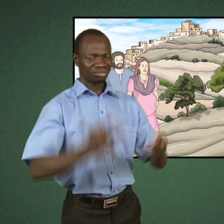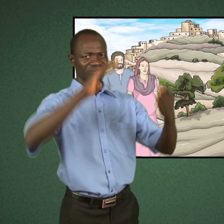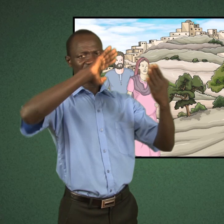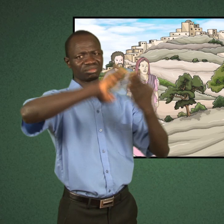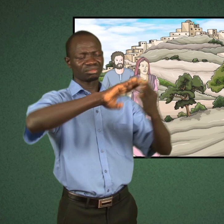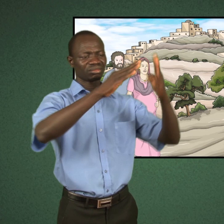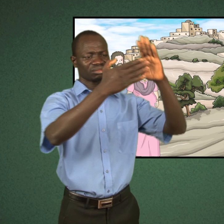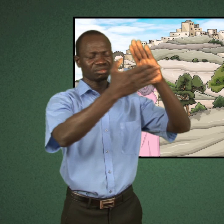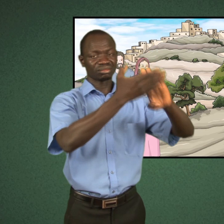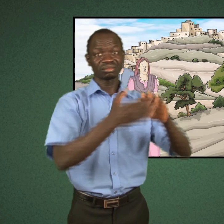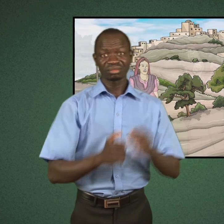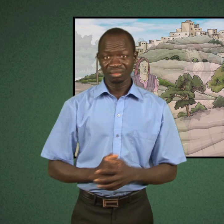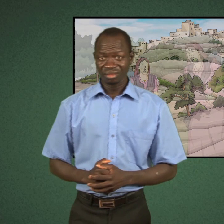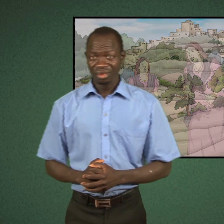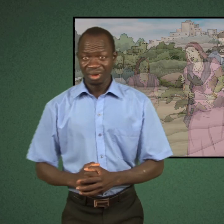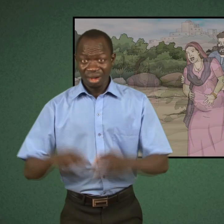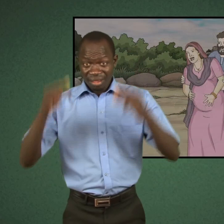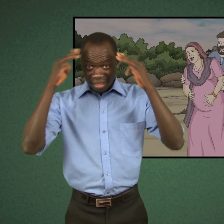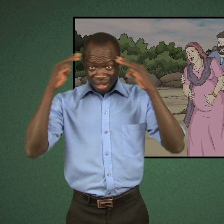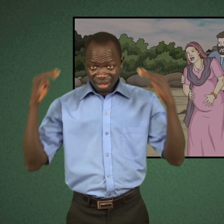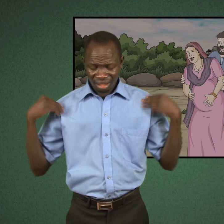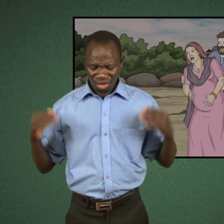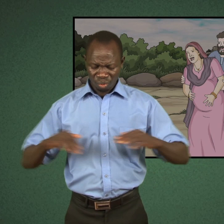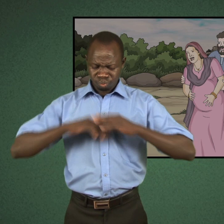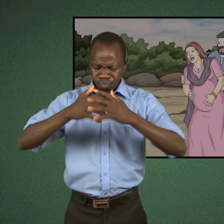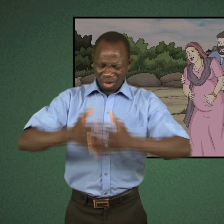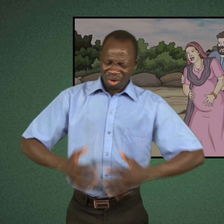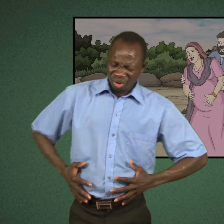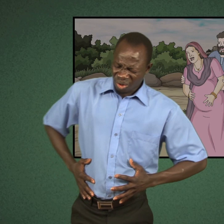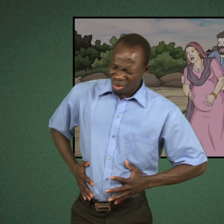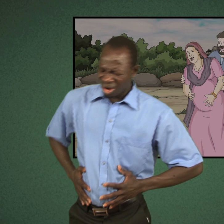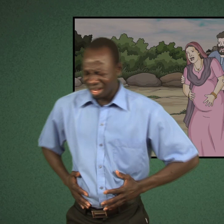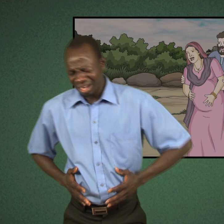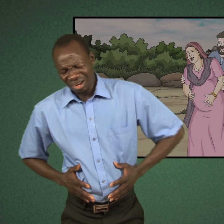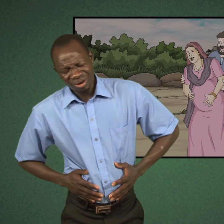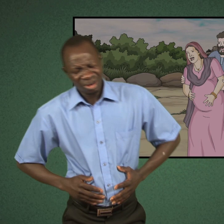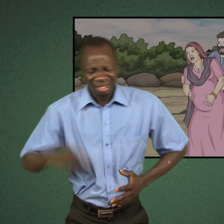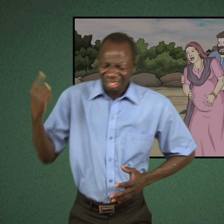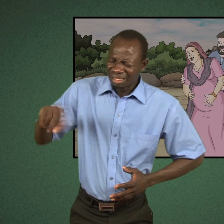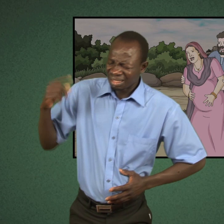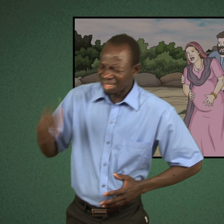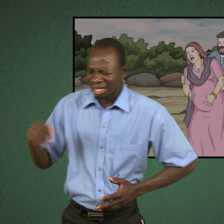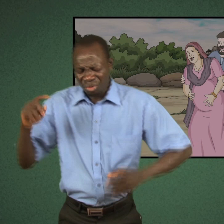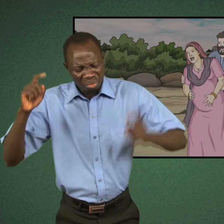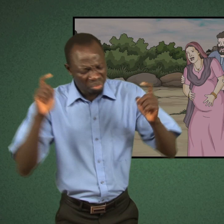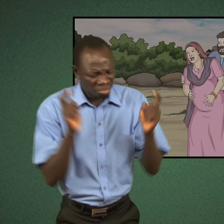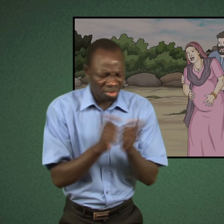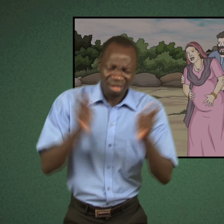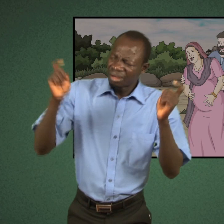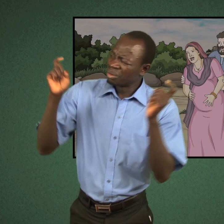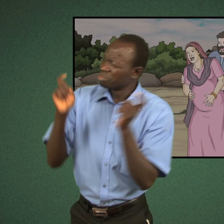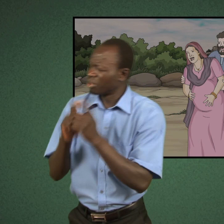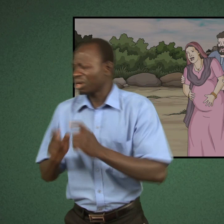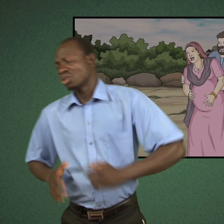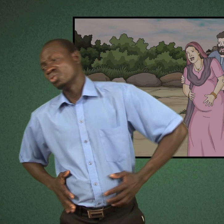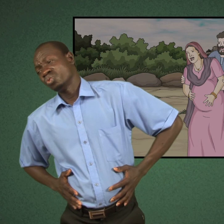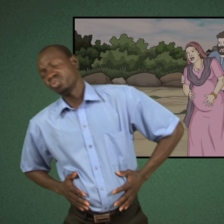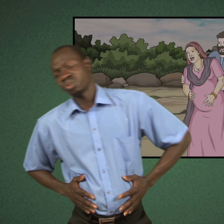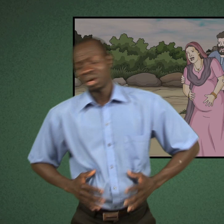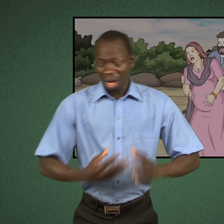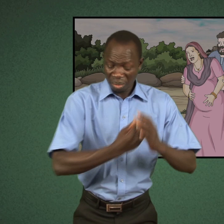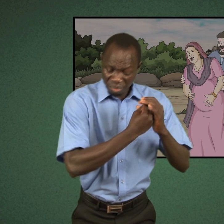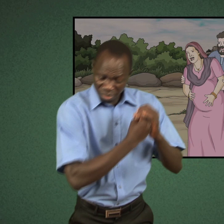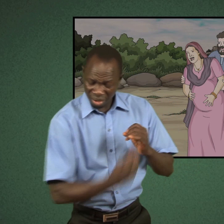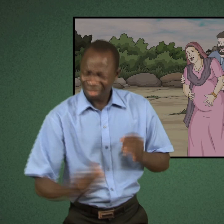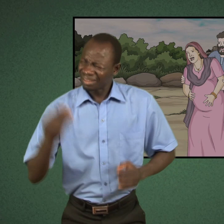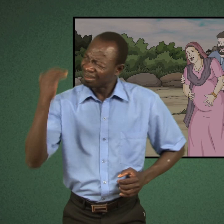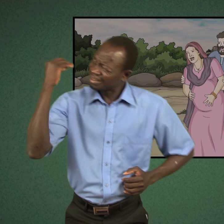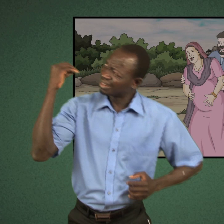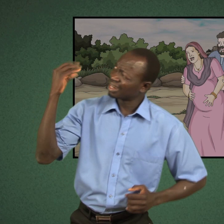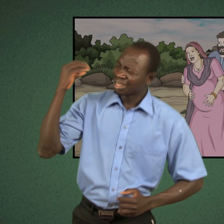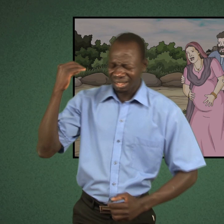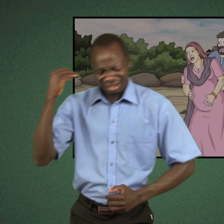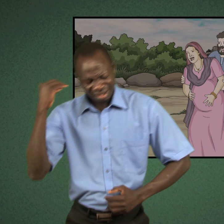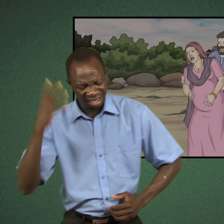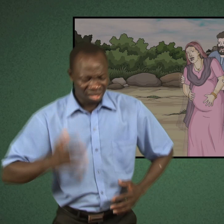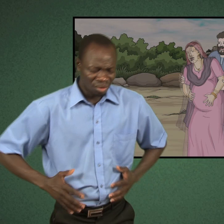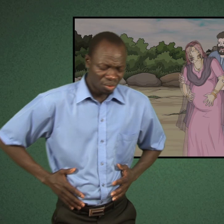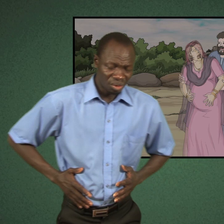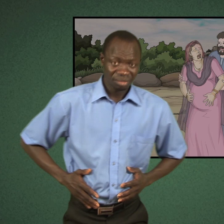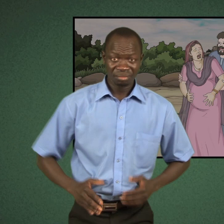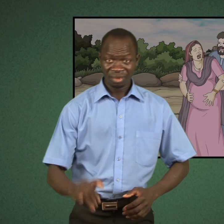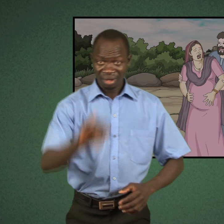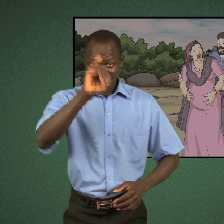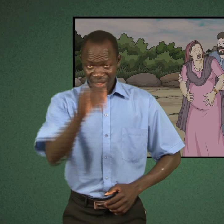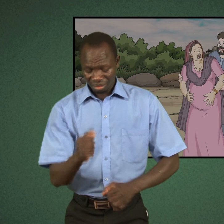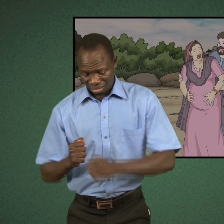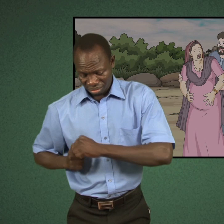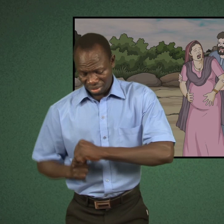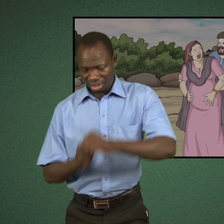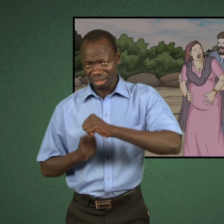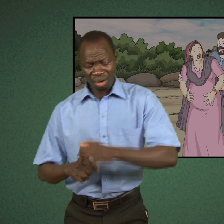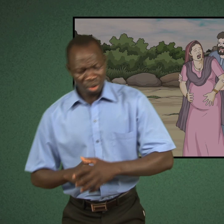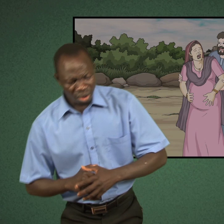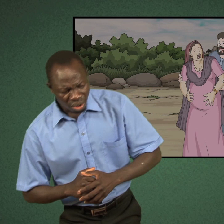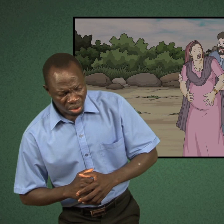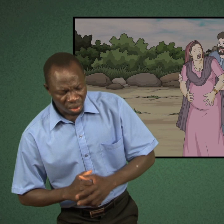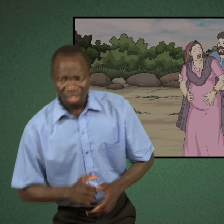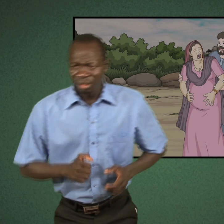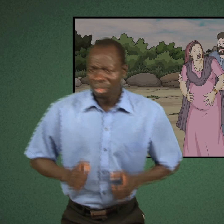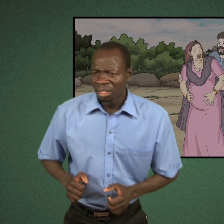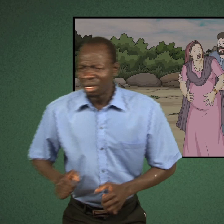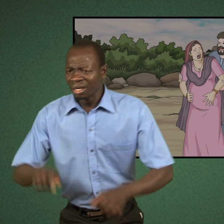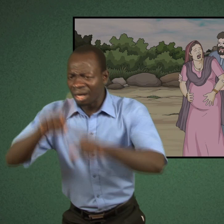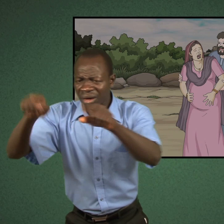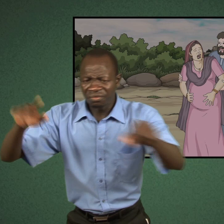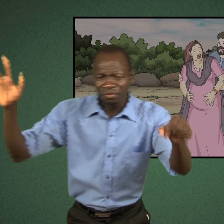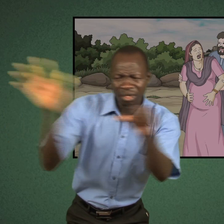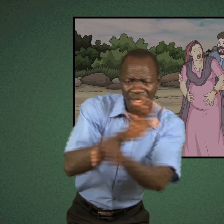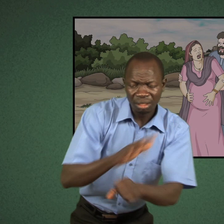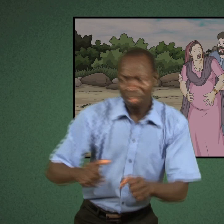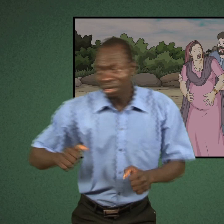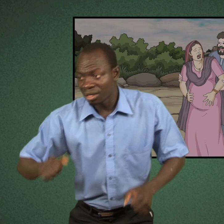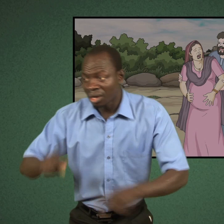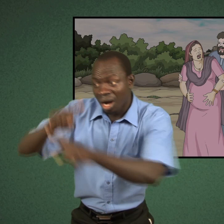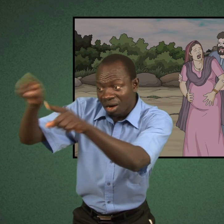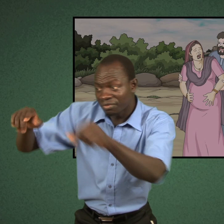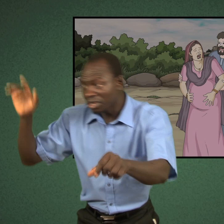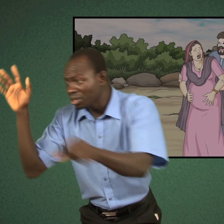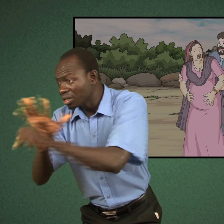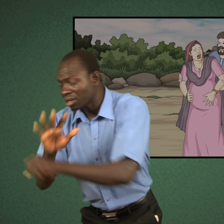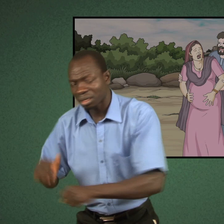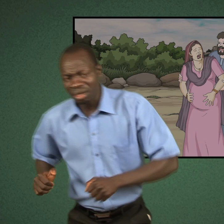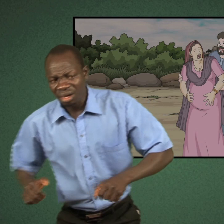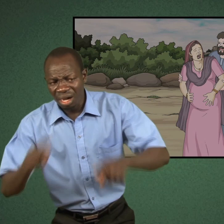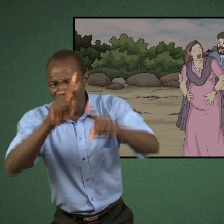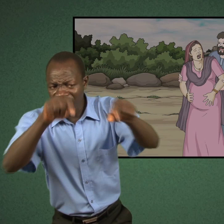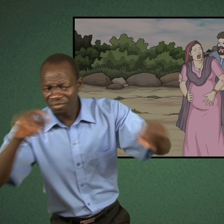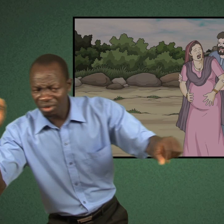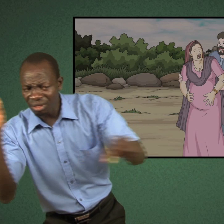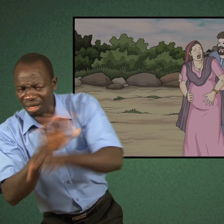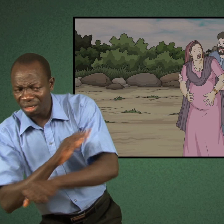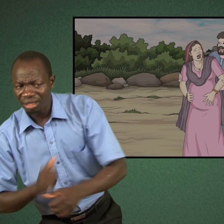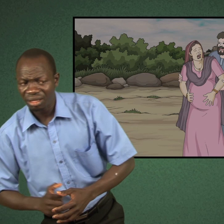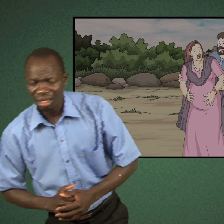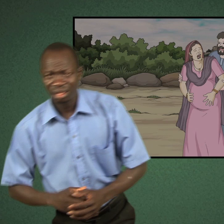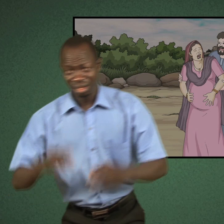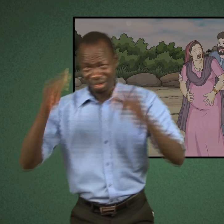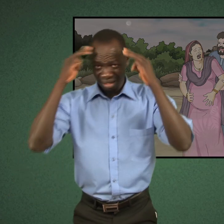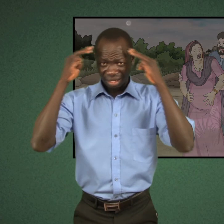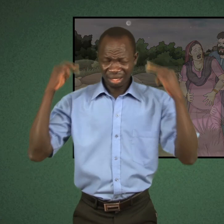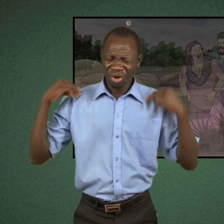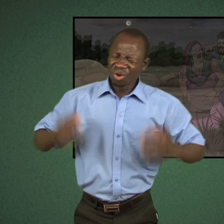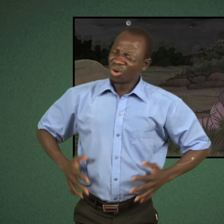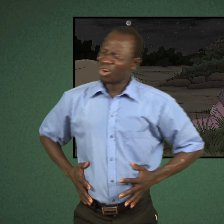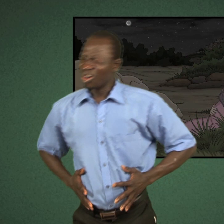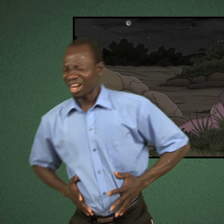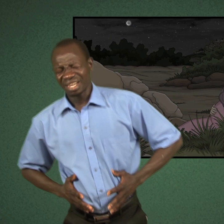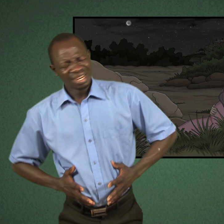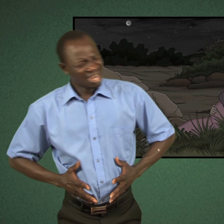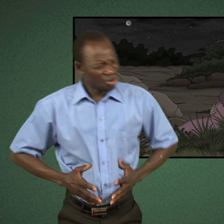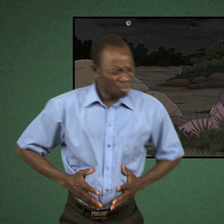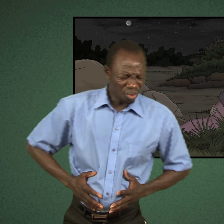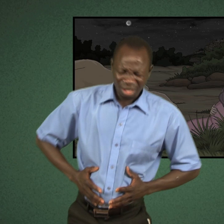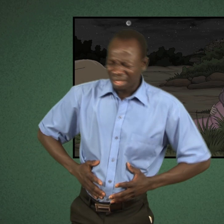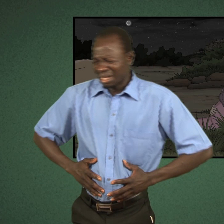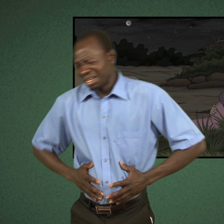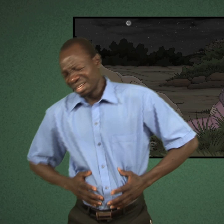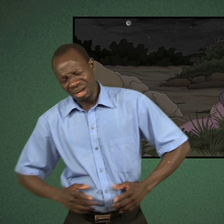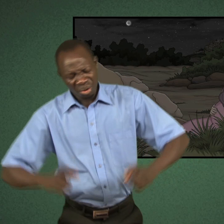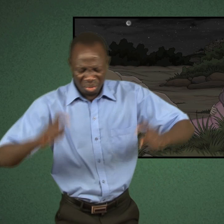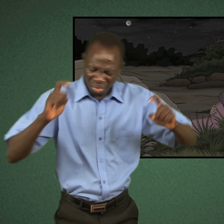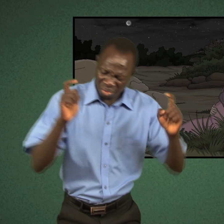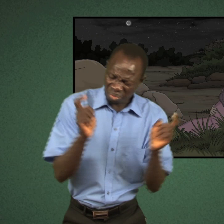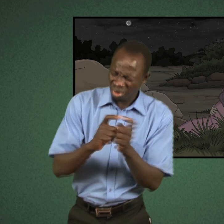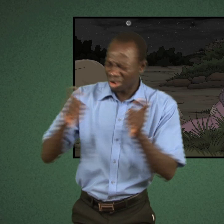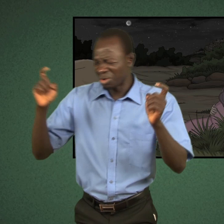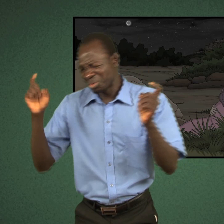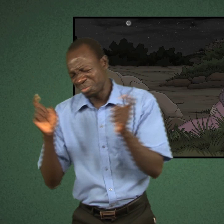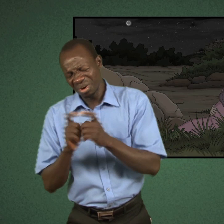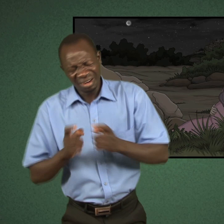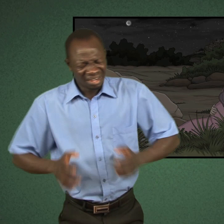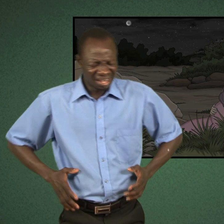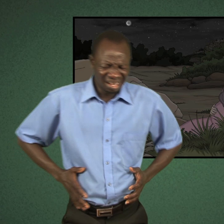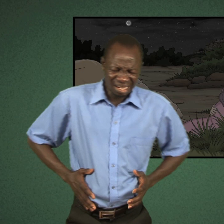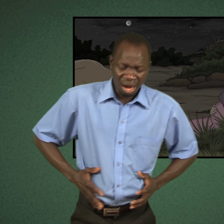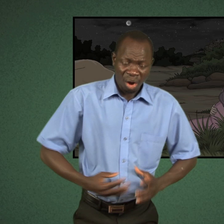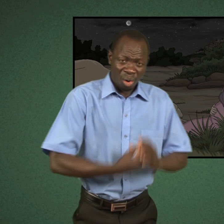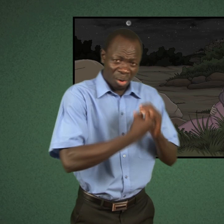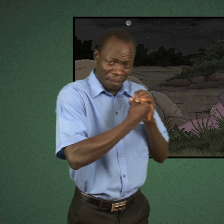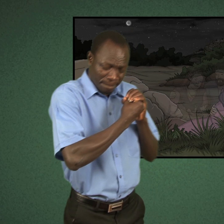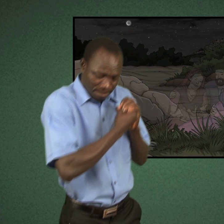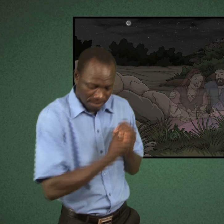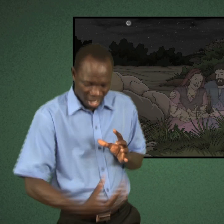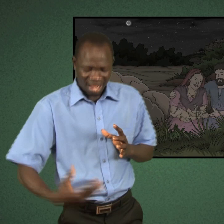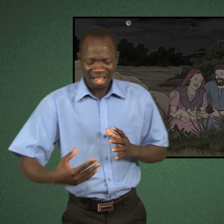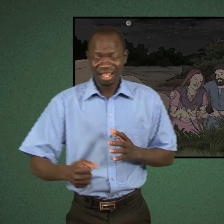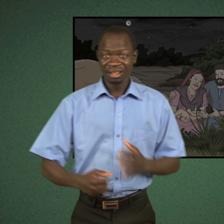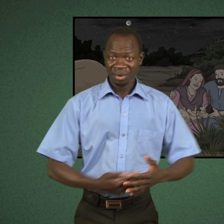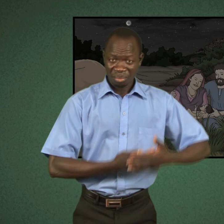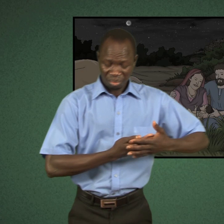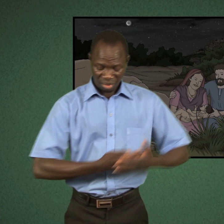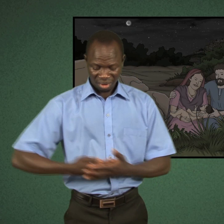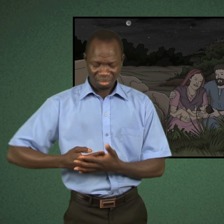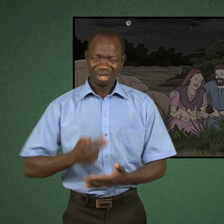While they were there, the time came for her Child to be born.